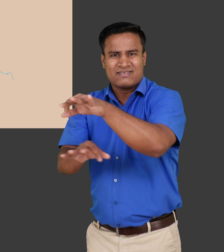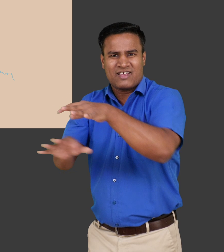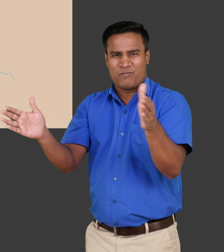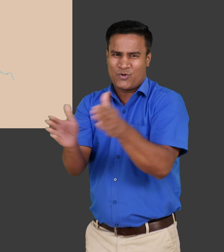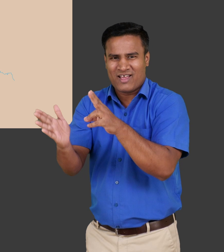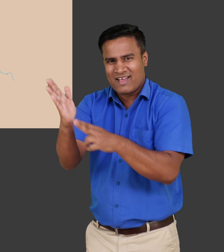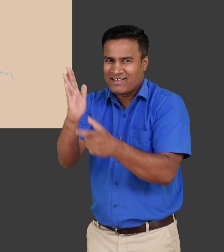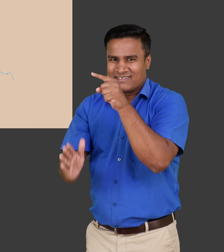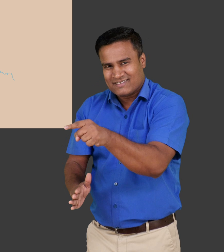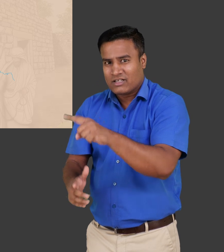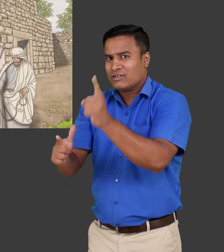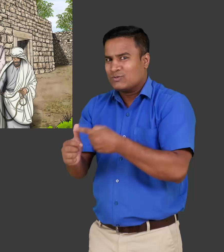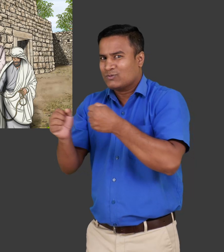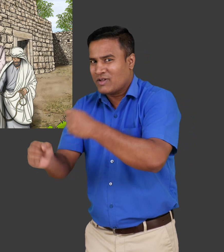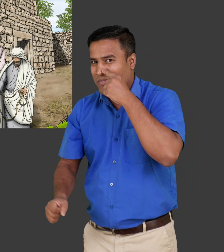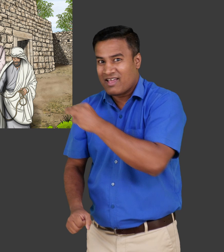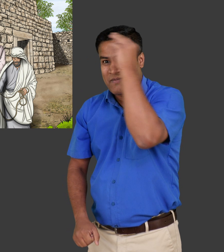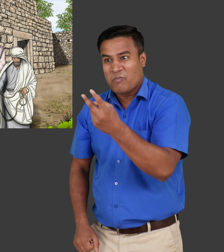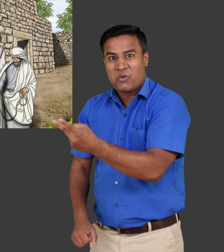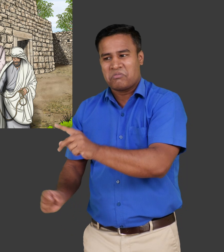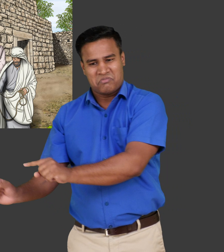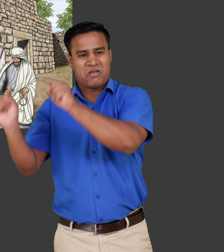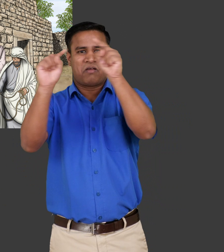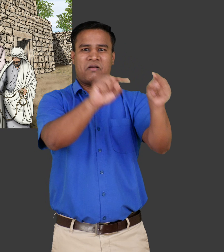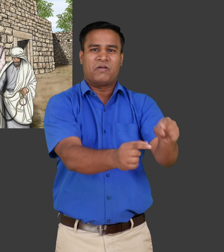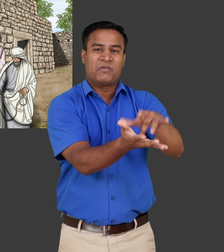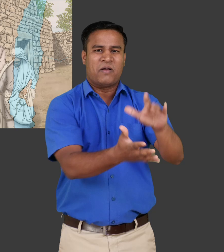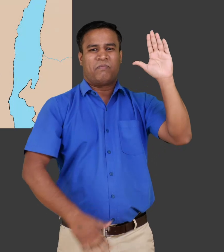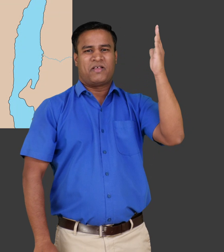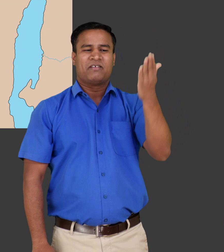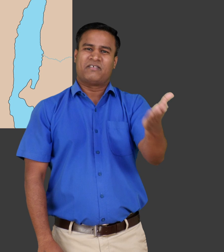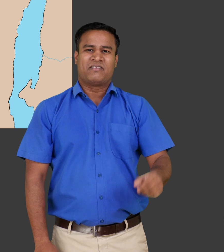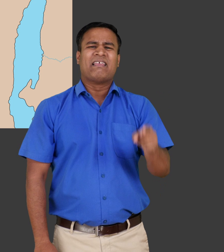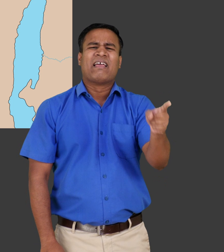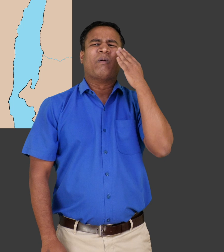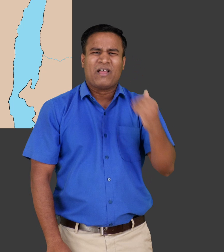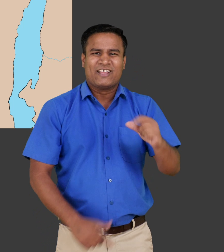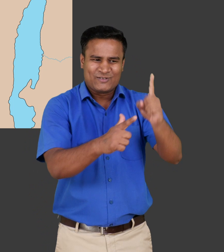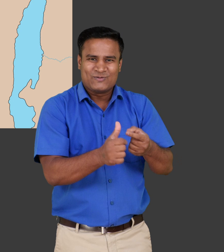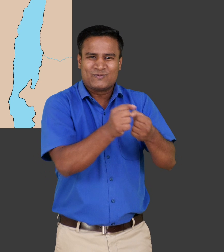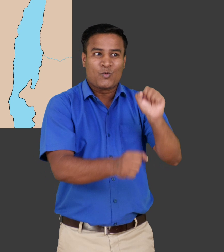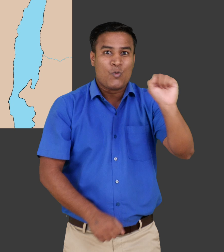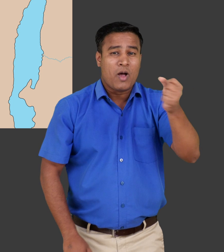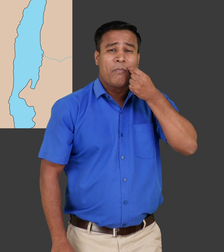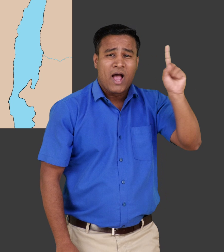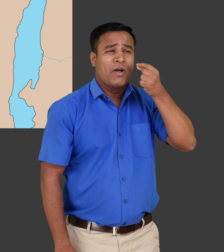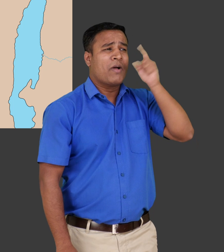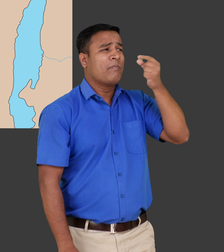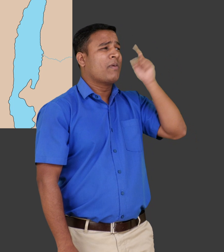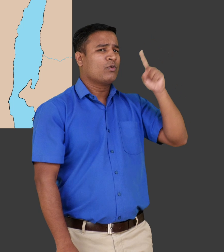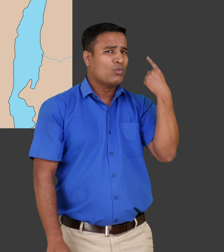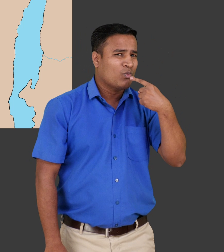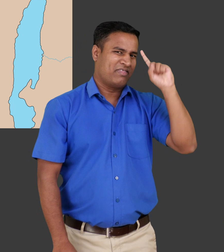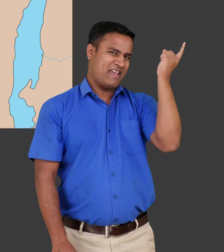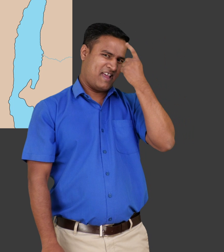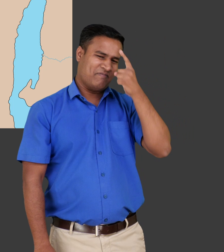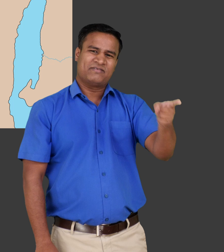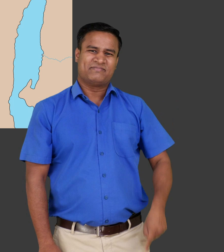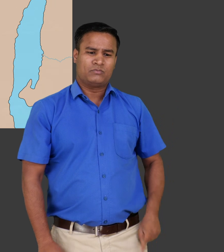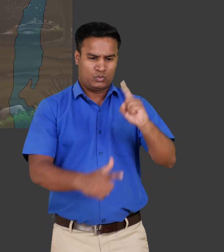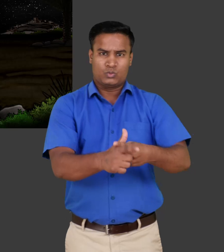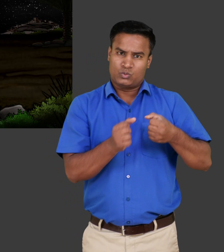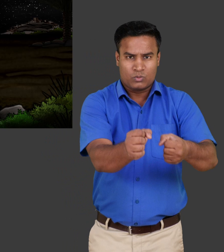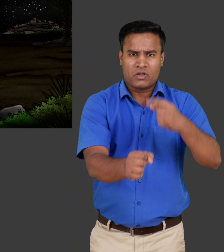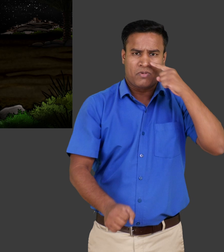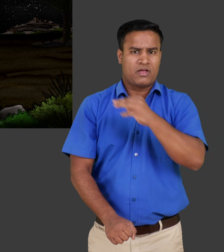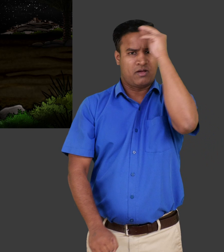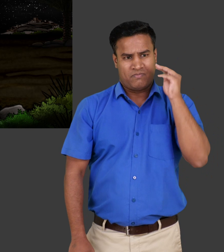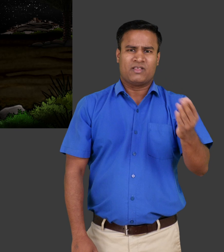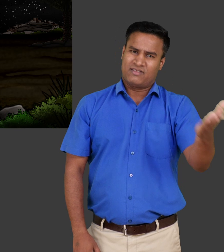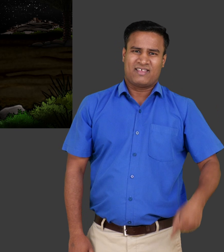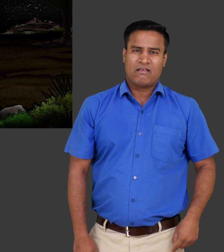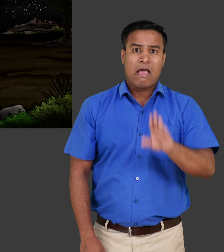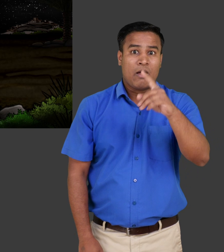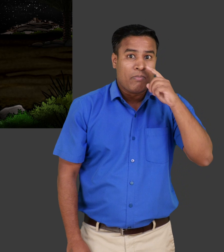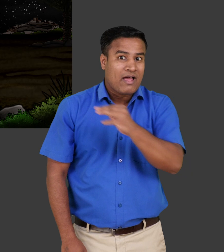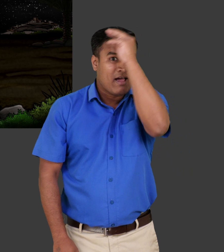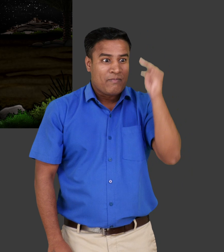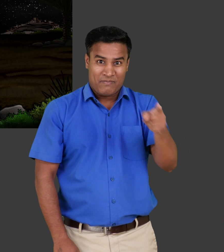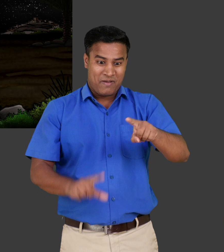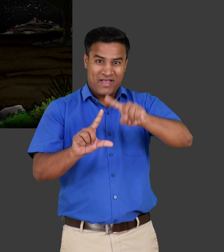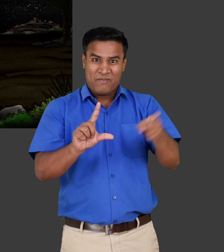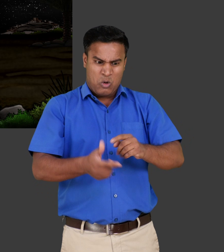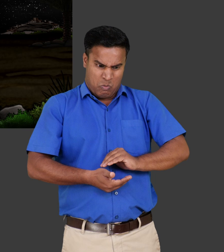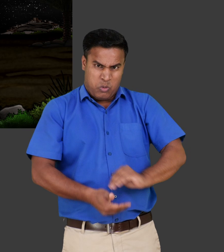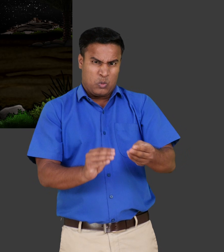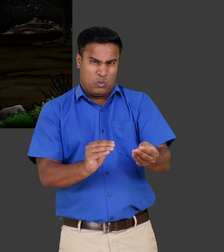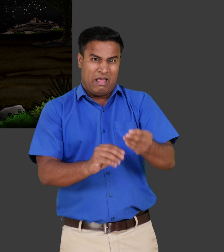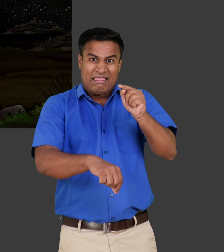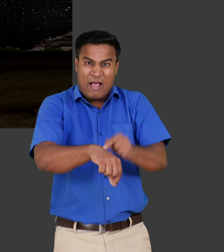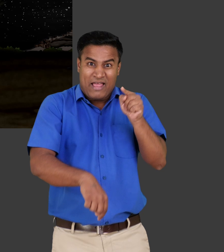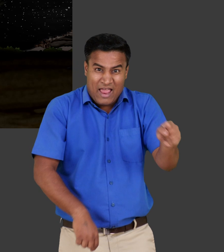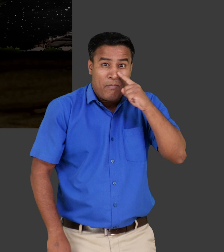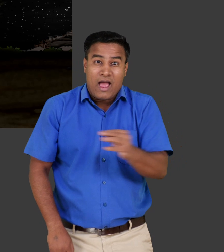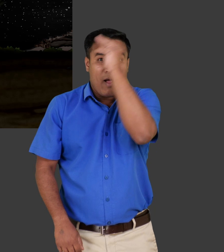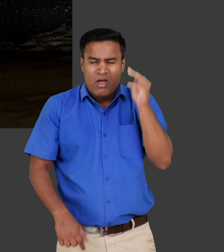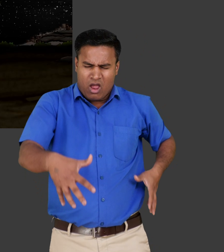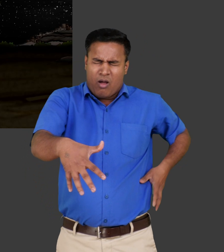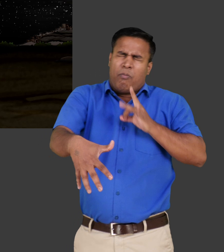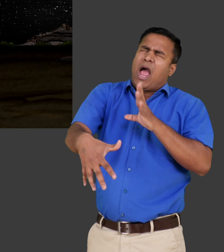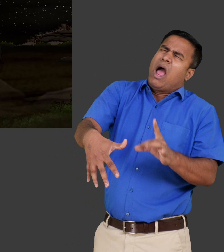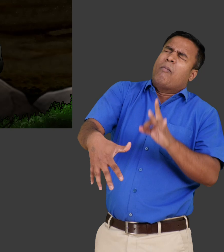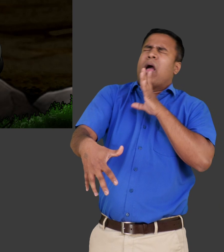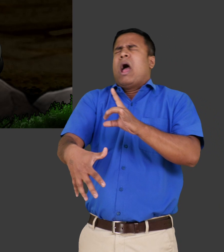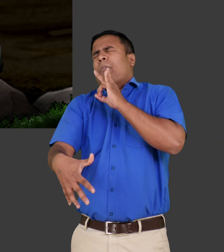He went there to register with Mary, who was pledged to him in marriage and was expecting a child. While they were there, the time came for her Child to be born.